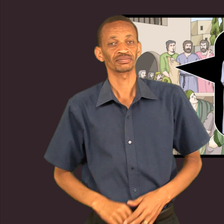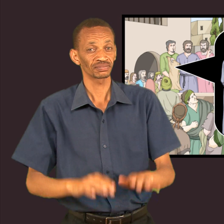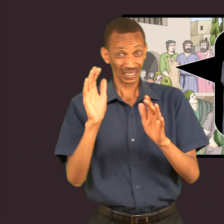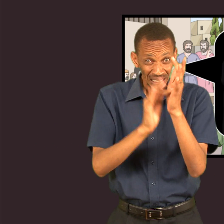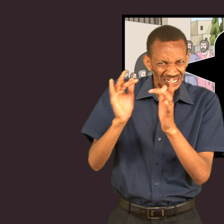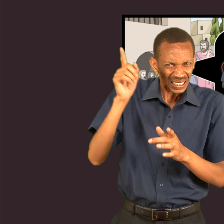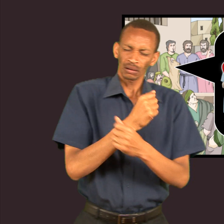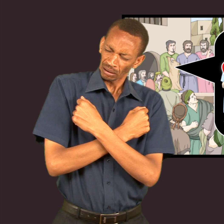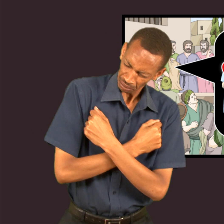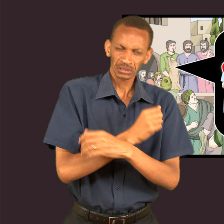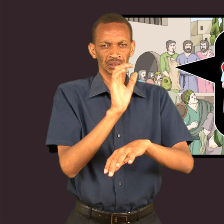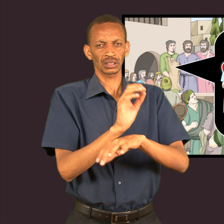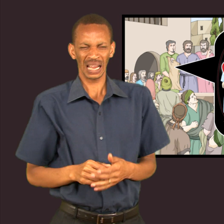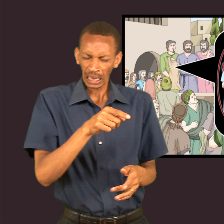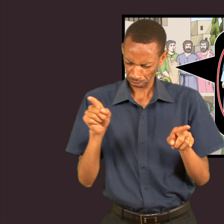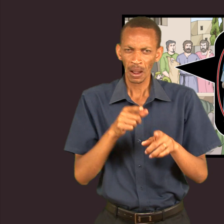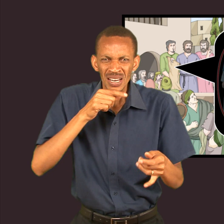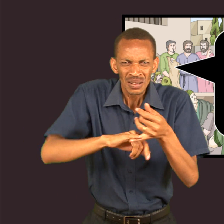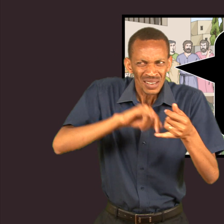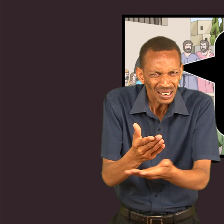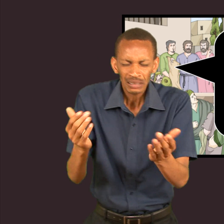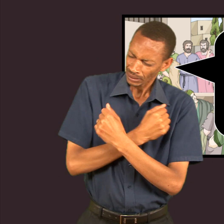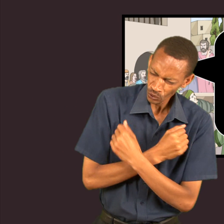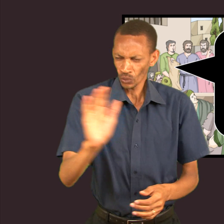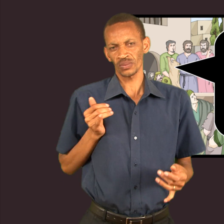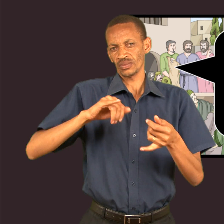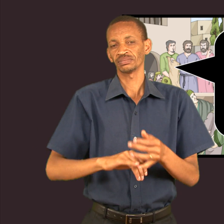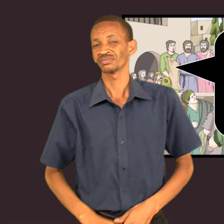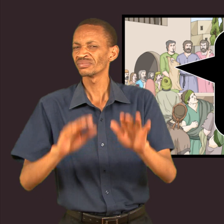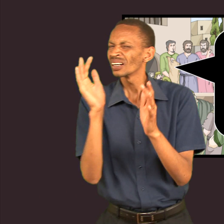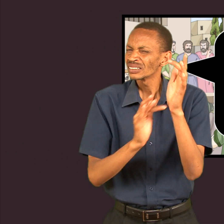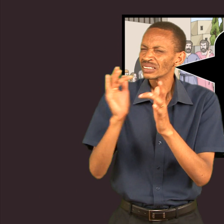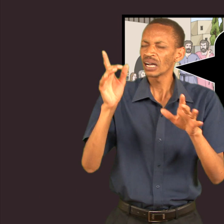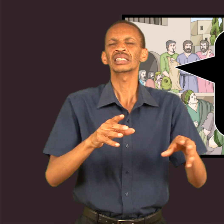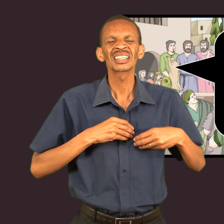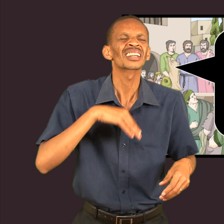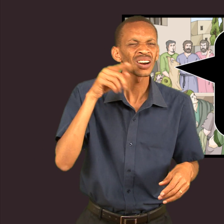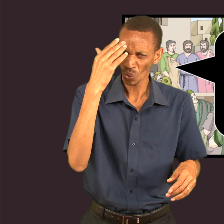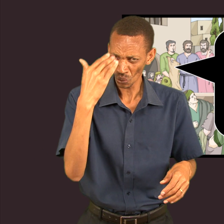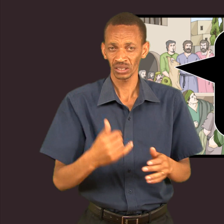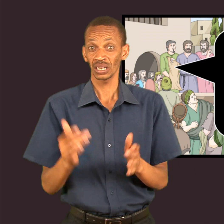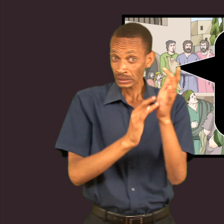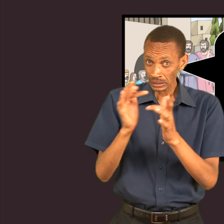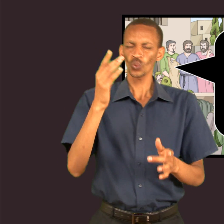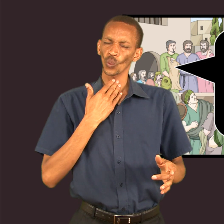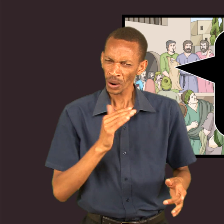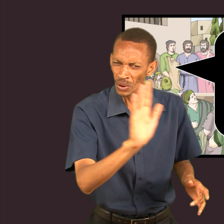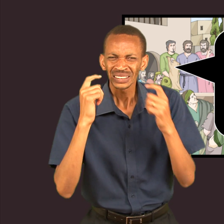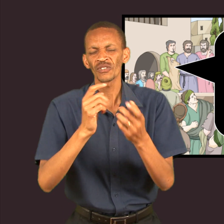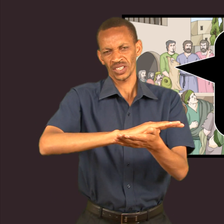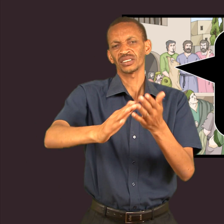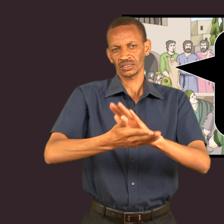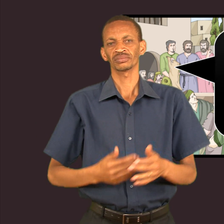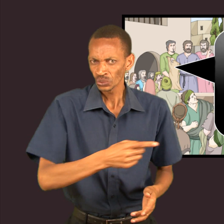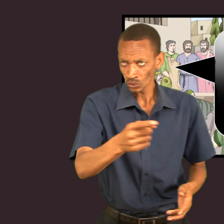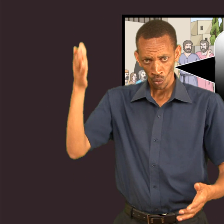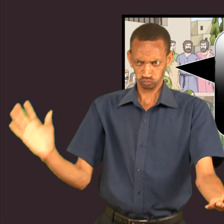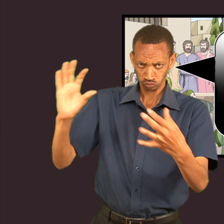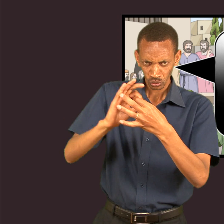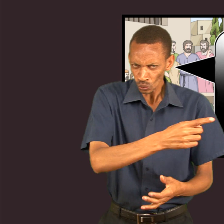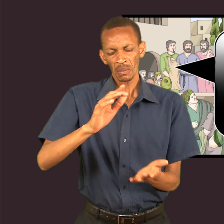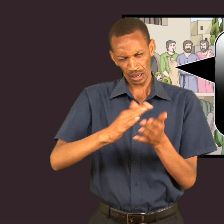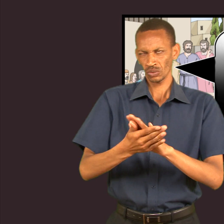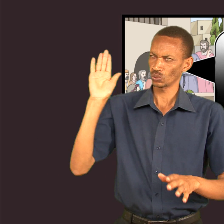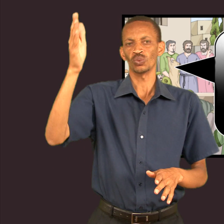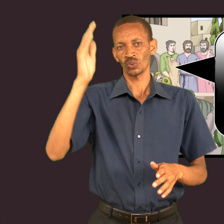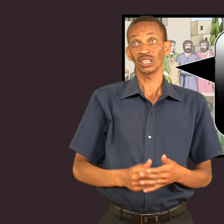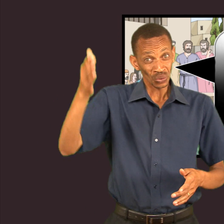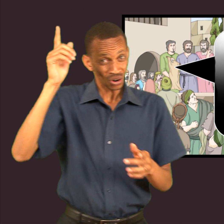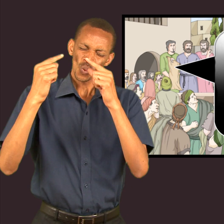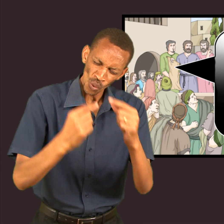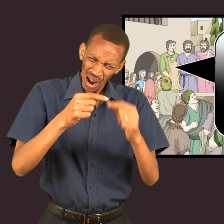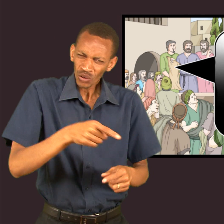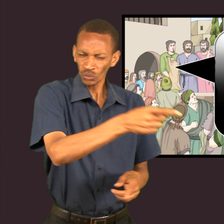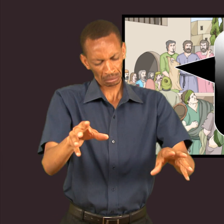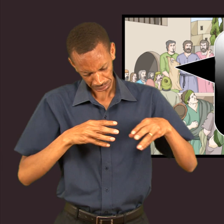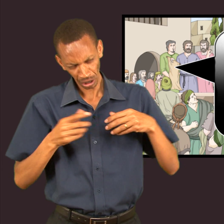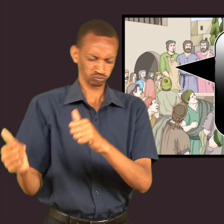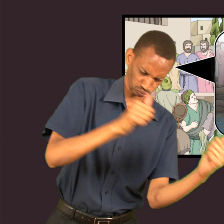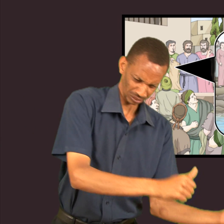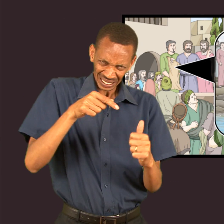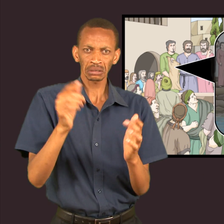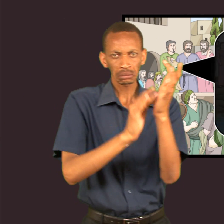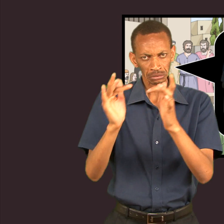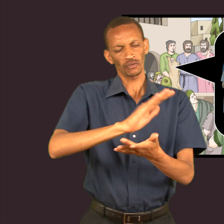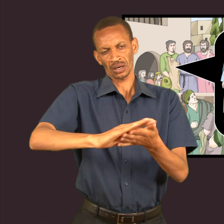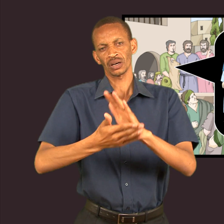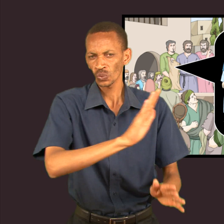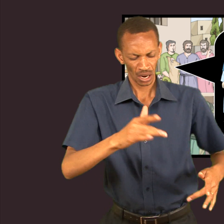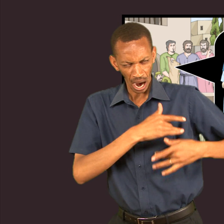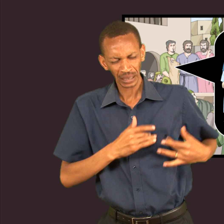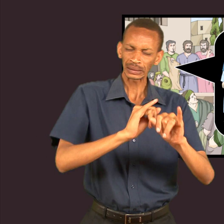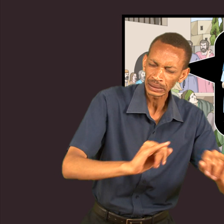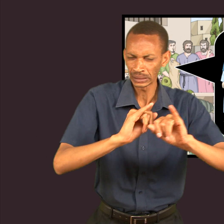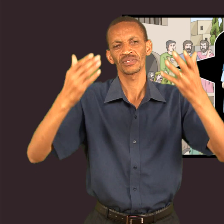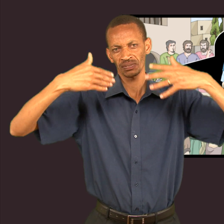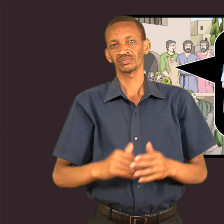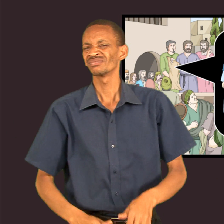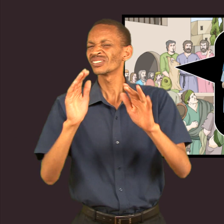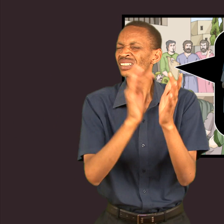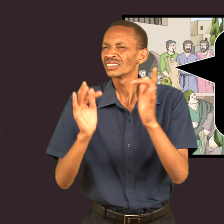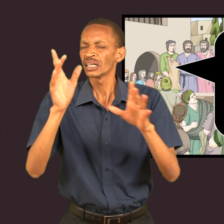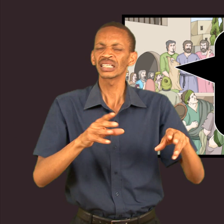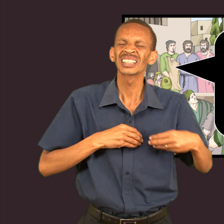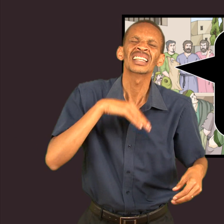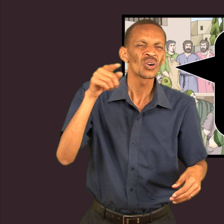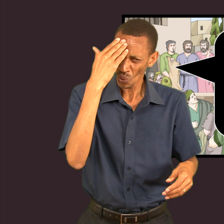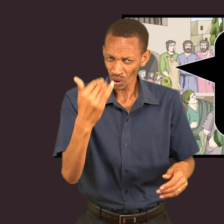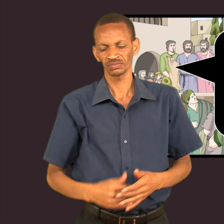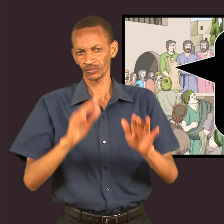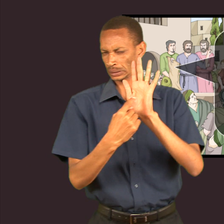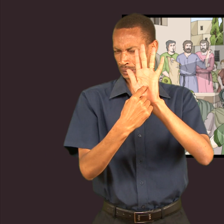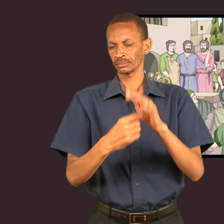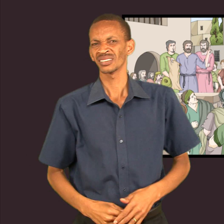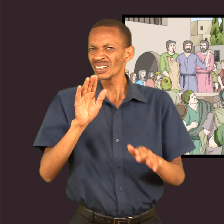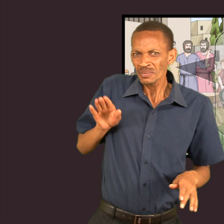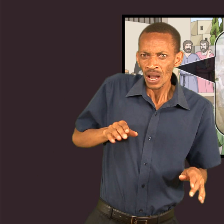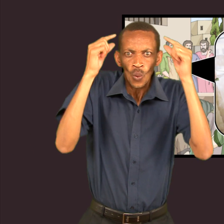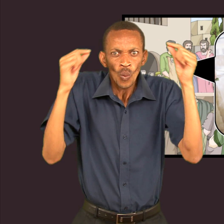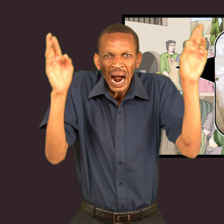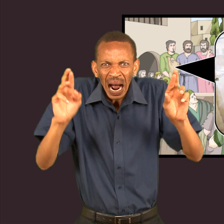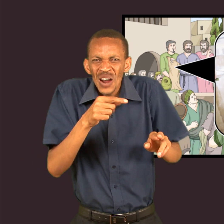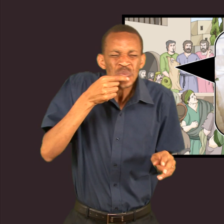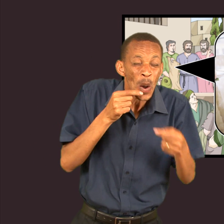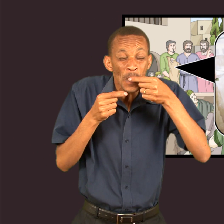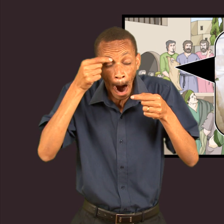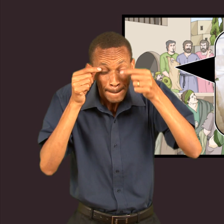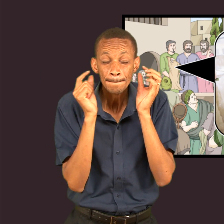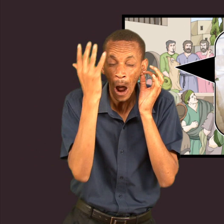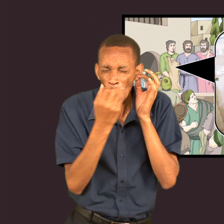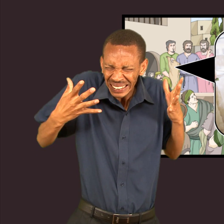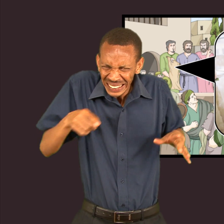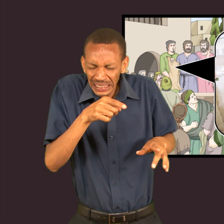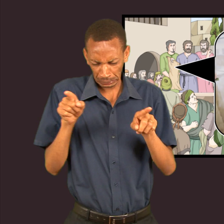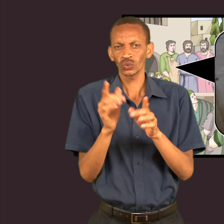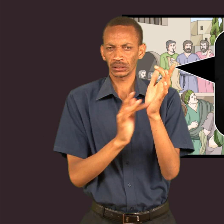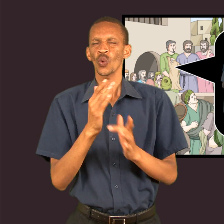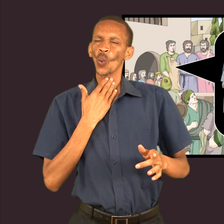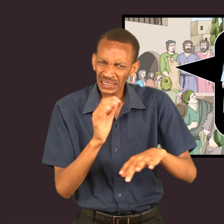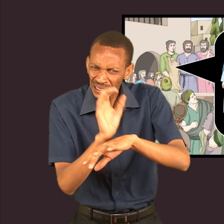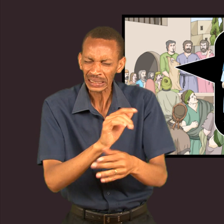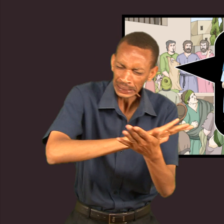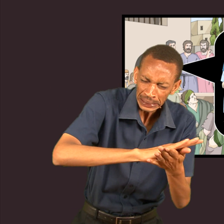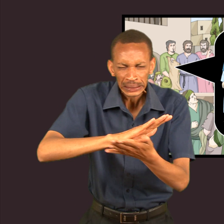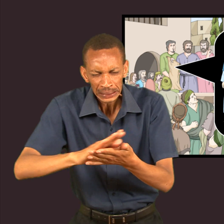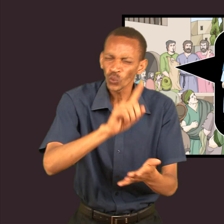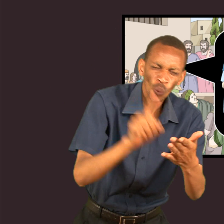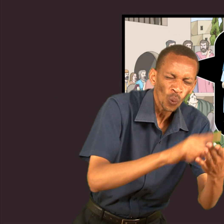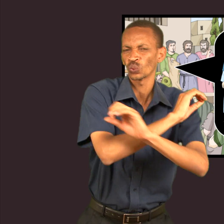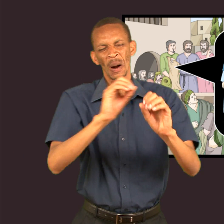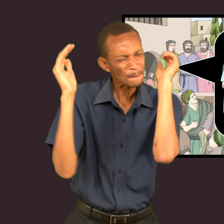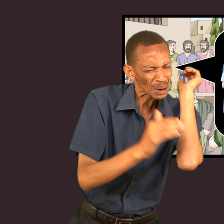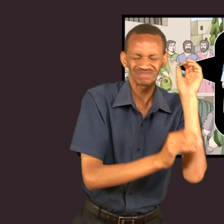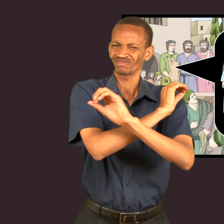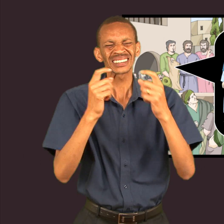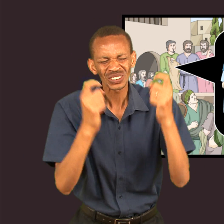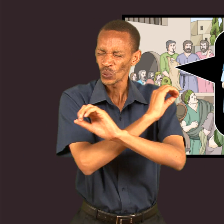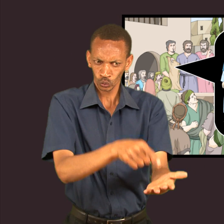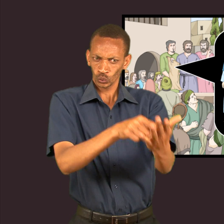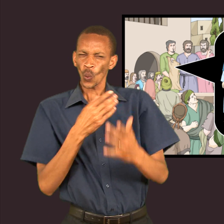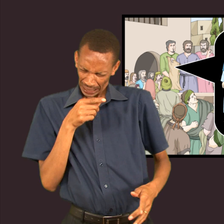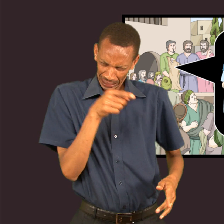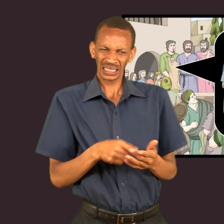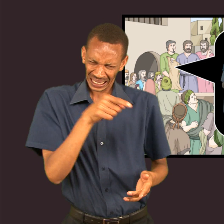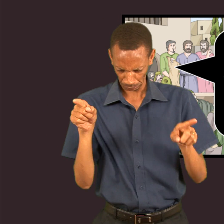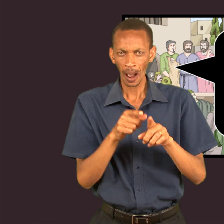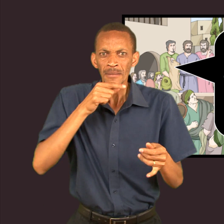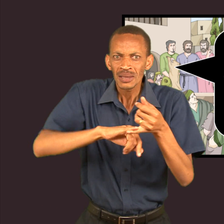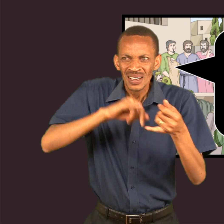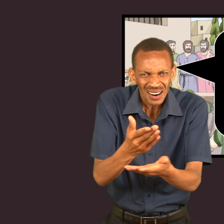Husbands, love your wives, just as Christ loved the church and gave Himself up for her to sanctify her, cleansing her by the washing with water through the word, and to present her to Himself as a glorious church, without stain or wrinkle or any such blemish, but holy and blameless.